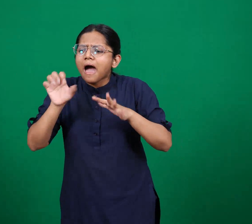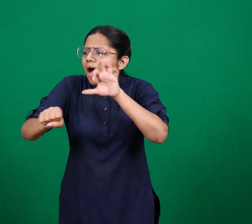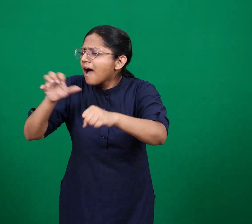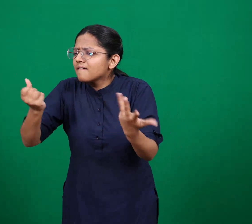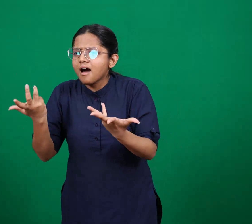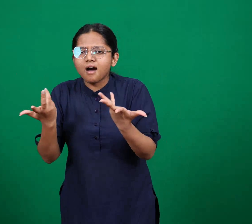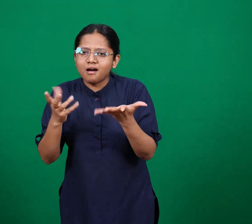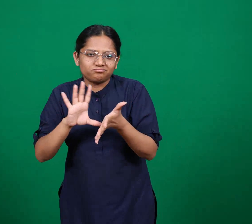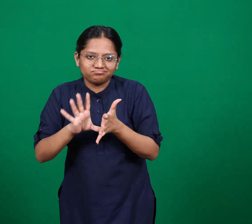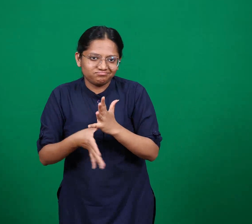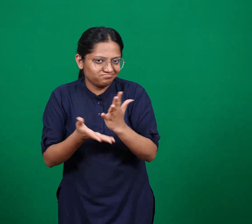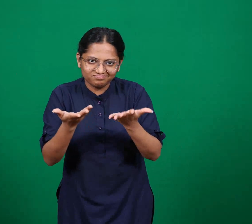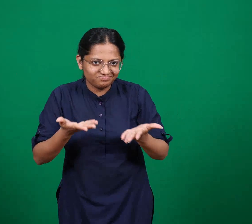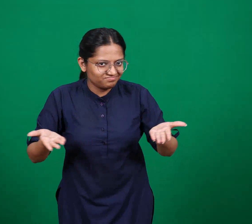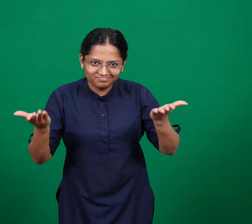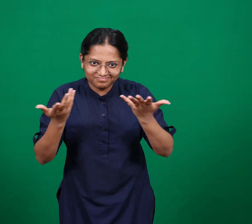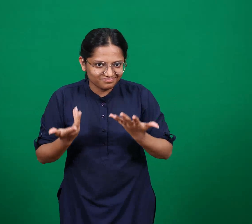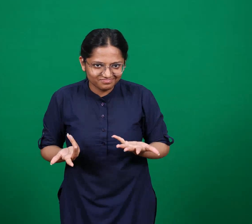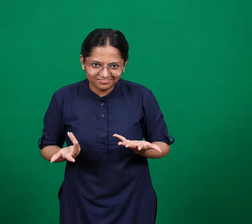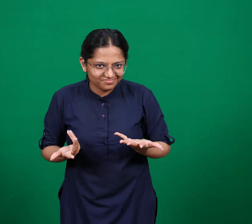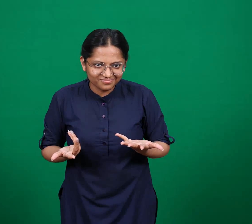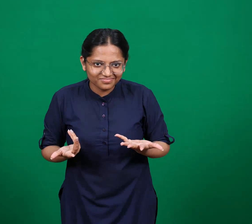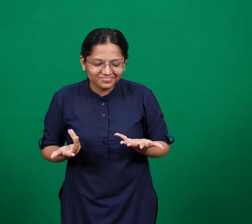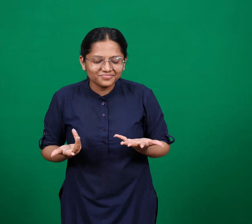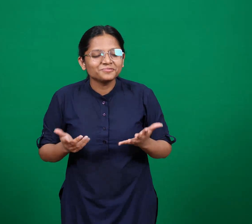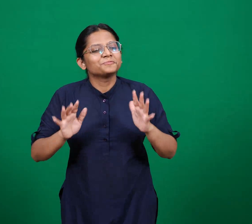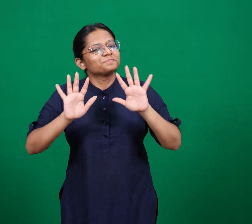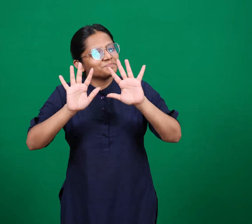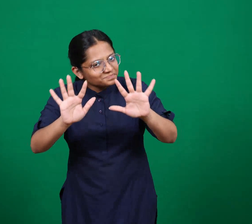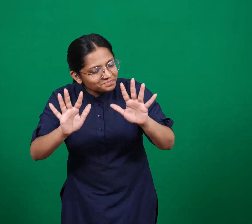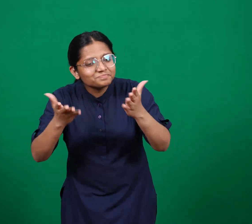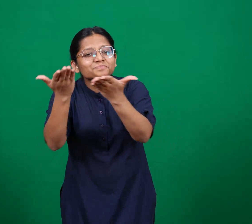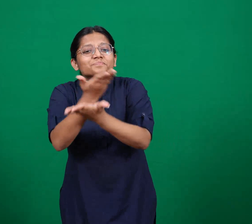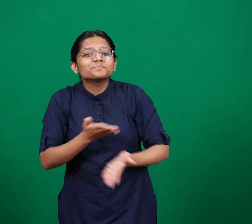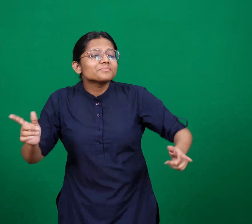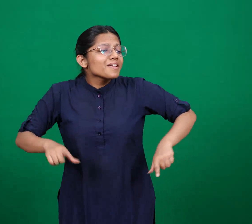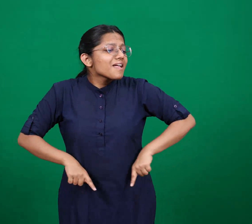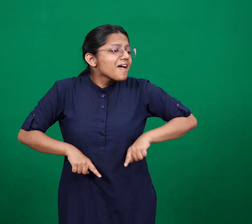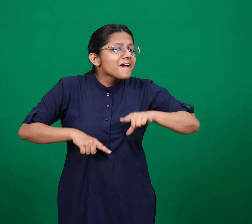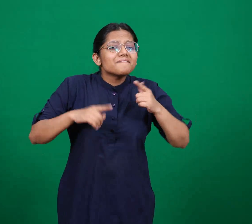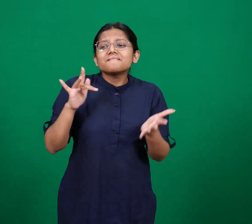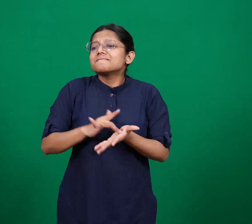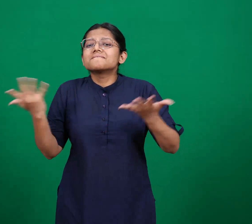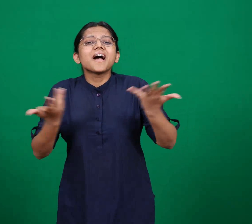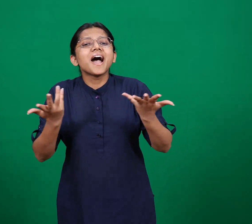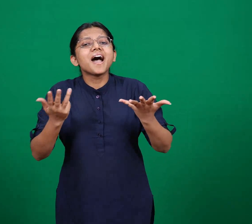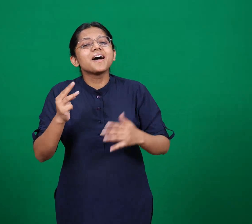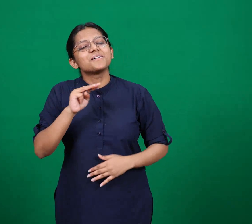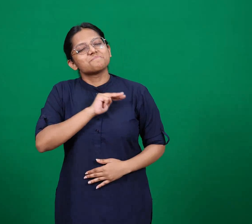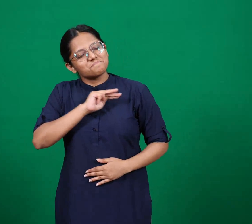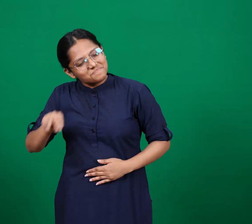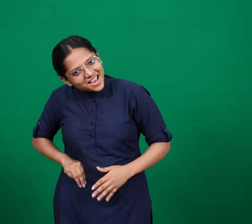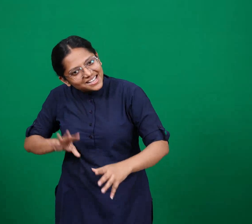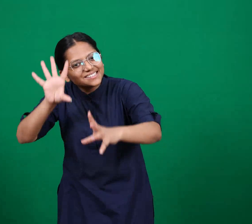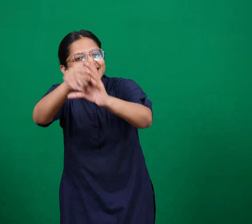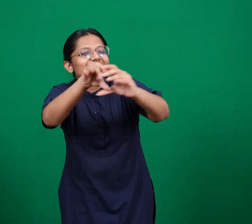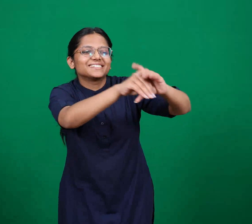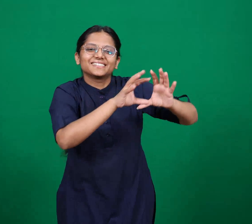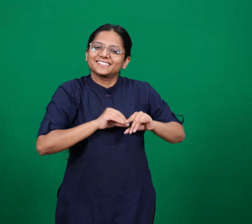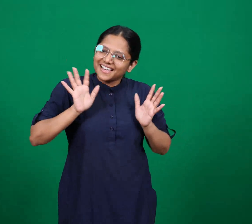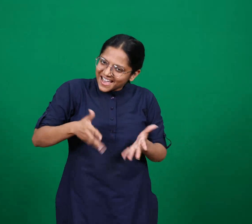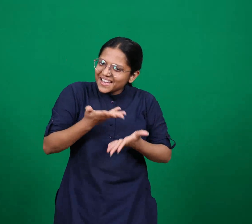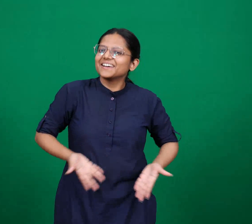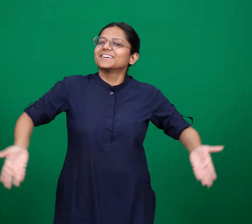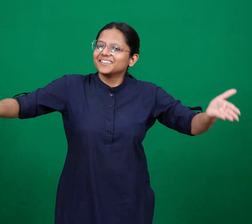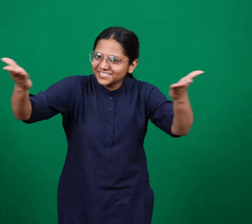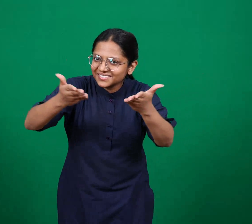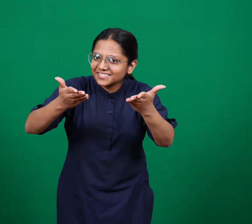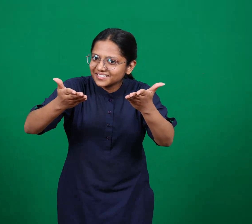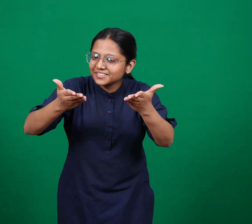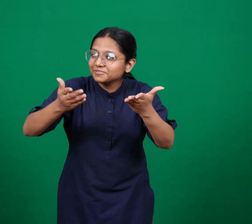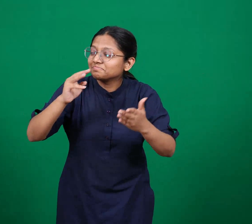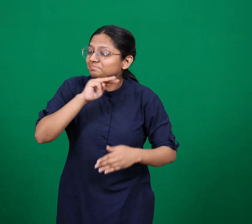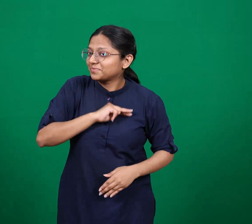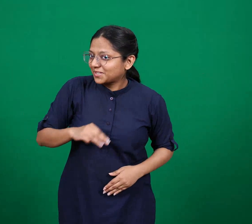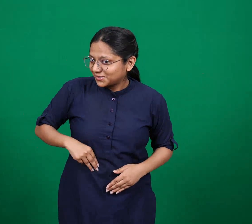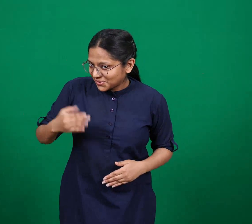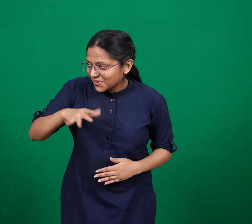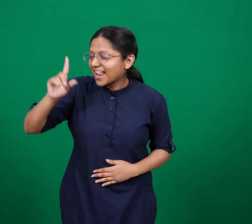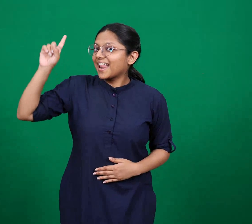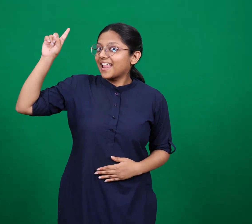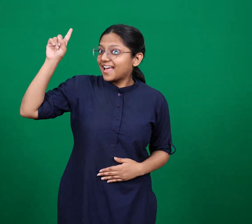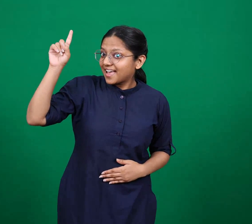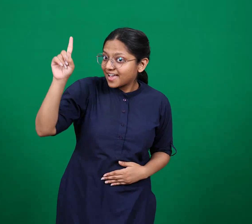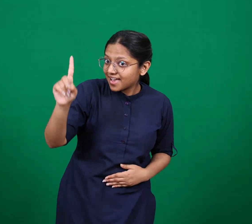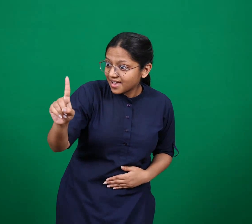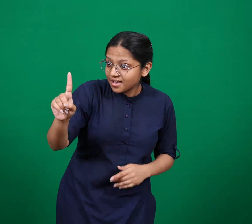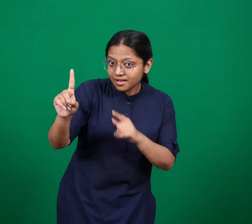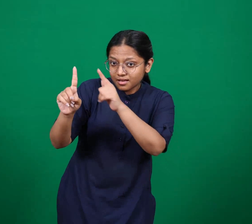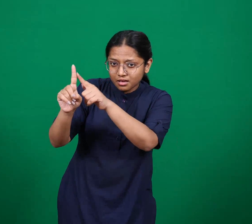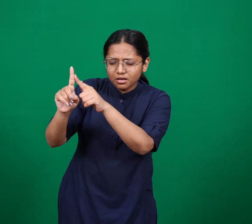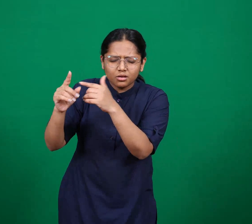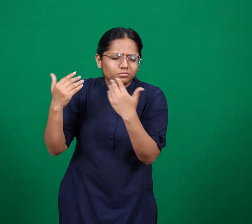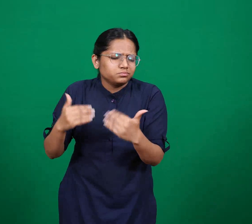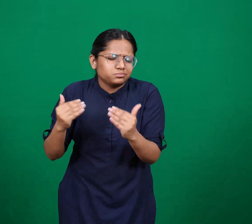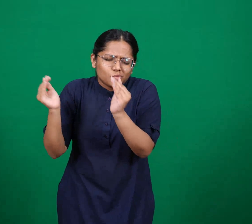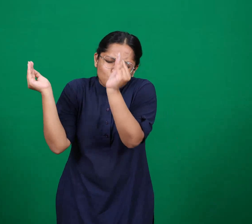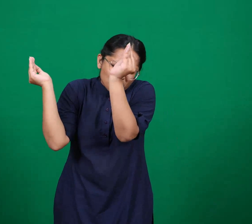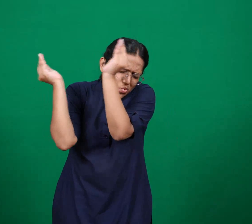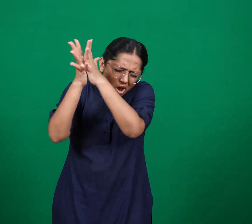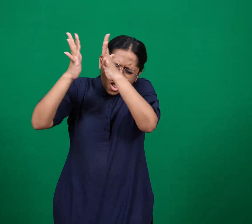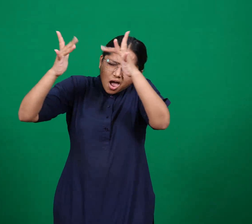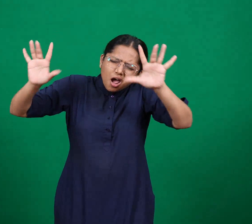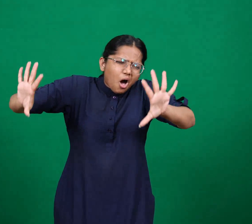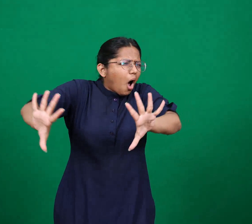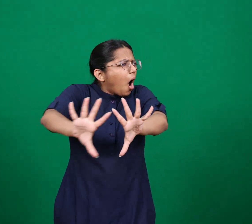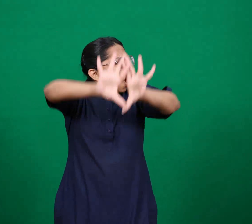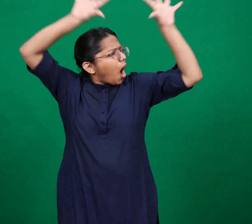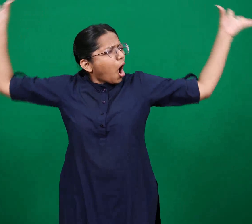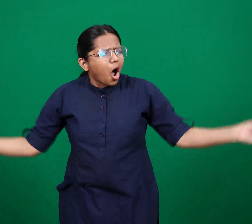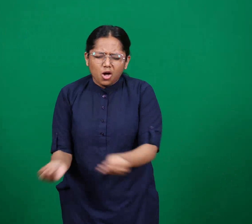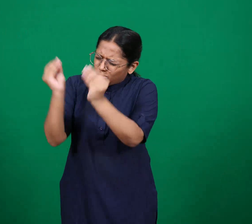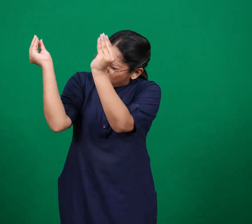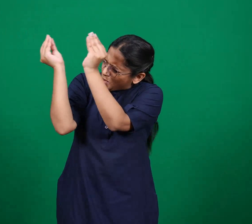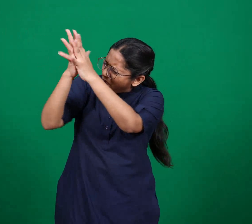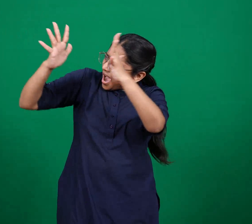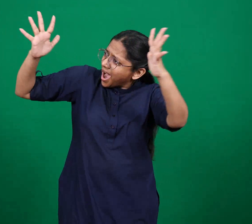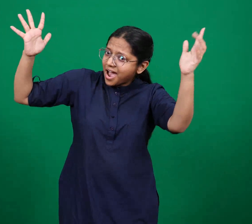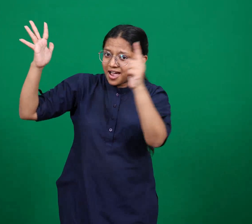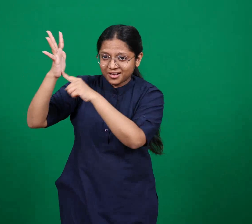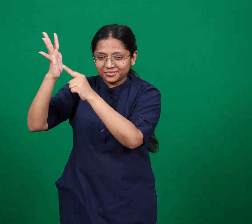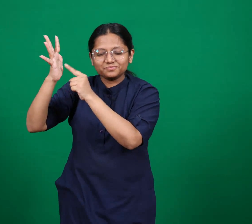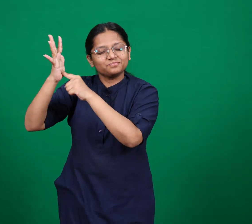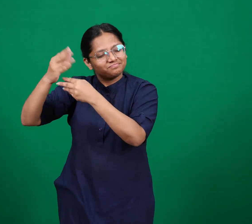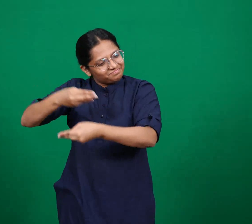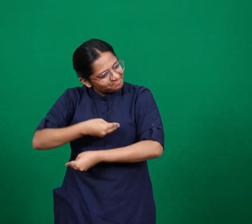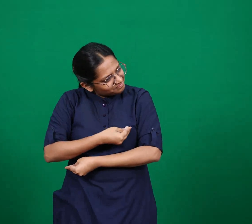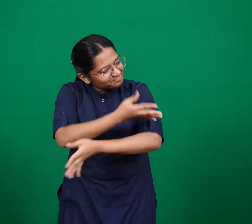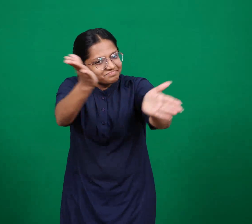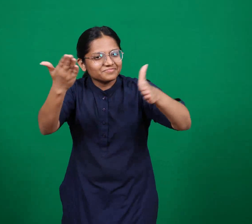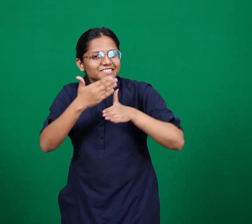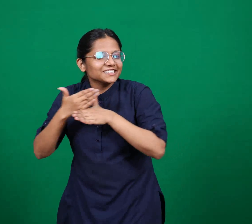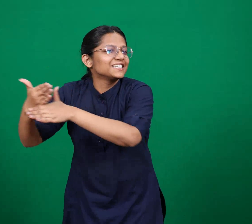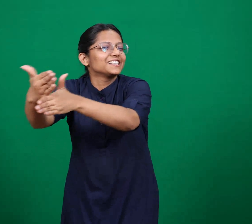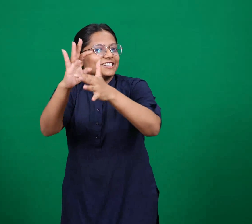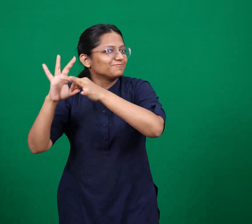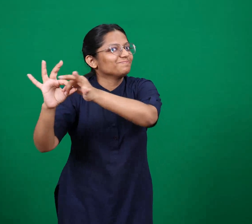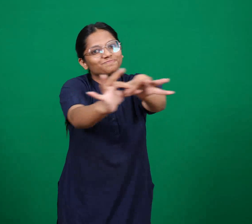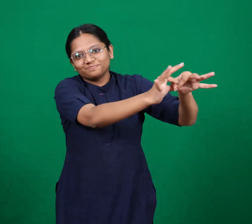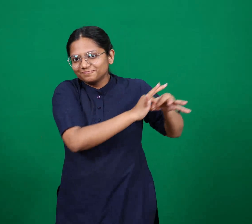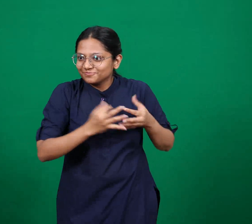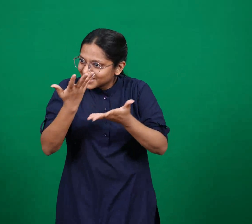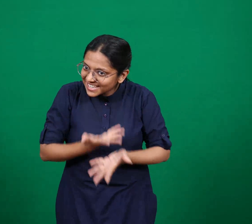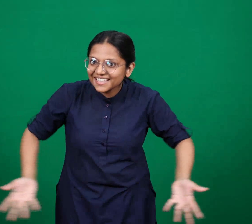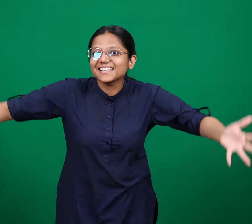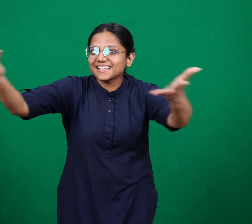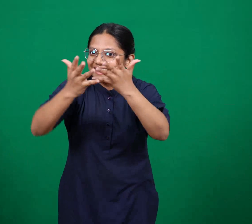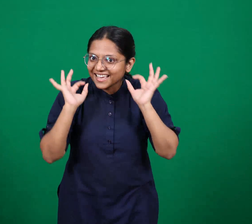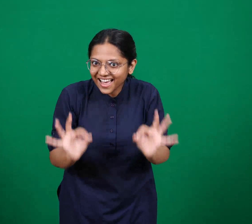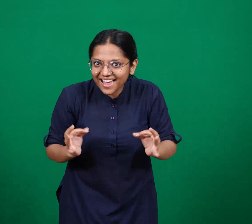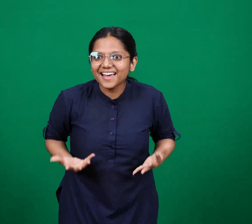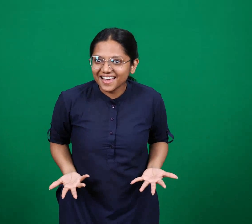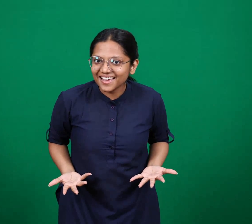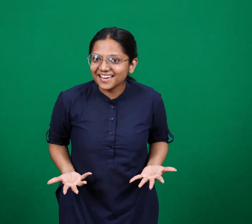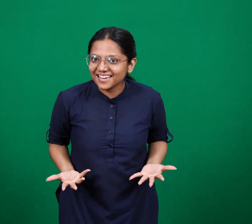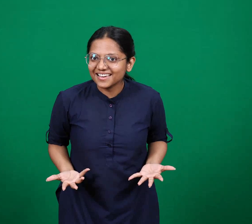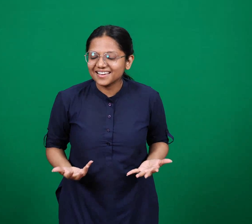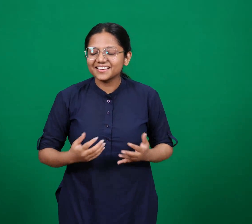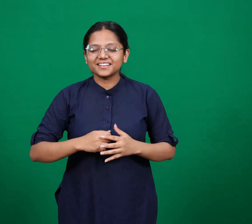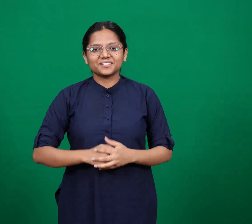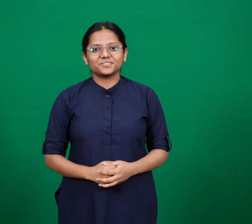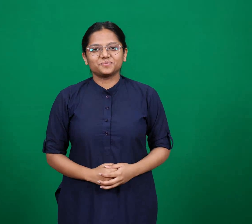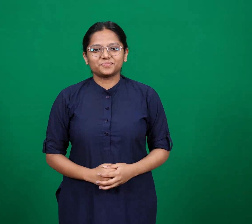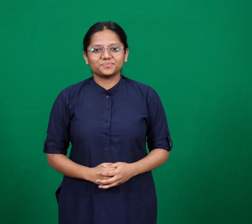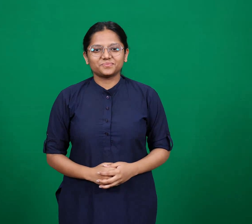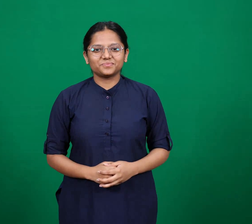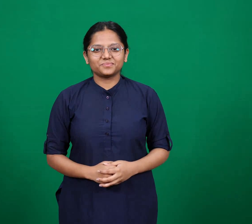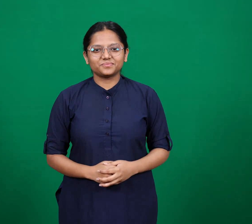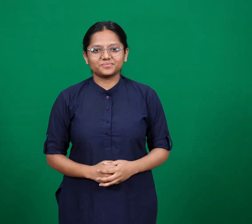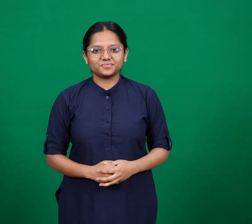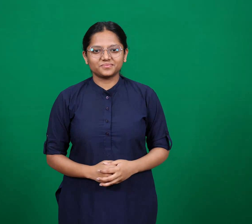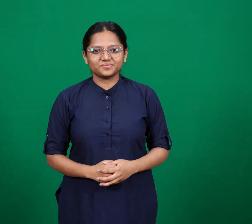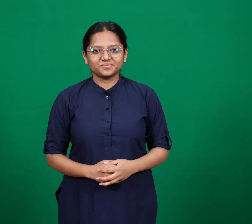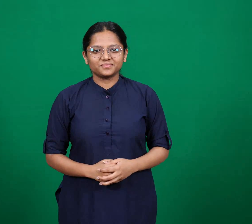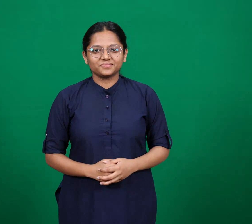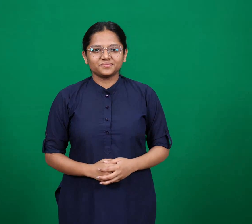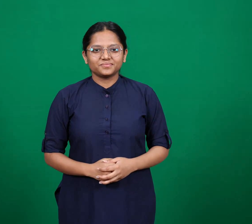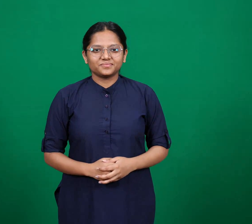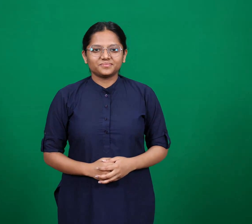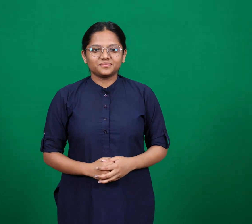When Christ, who is your life, appears, then you also will appear with Him in glory.